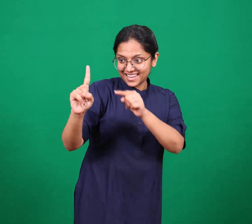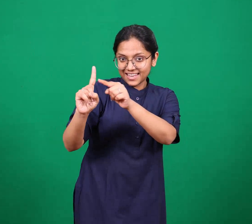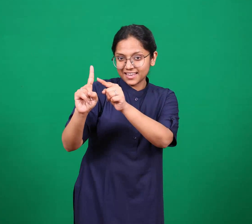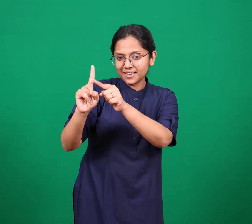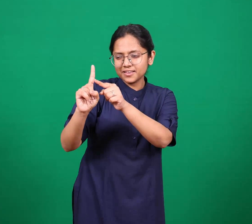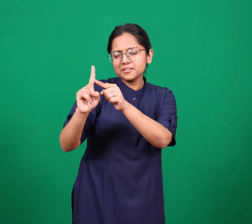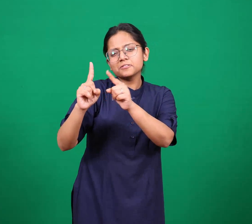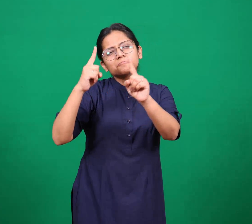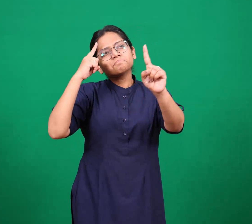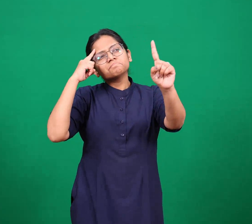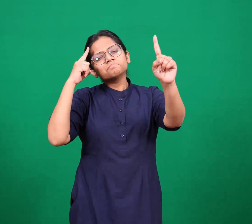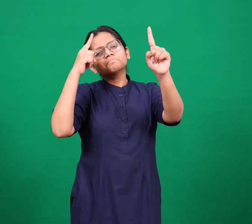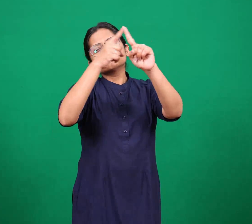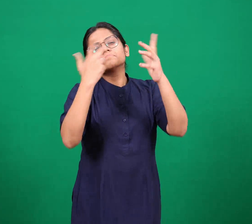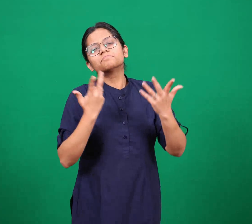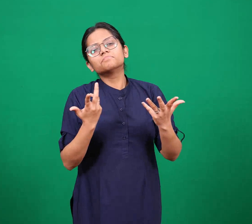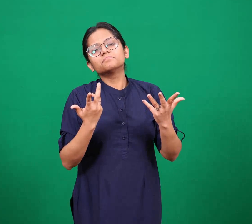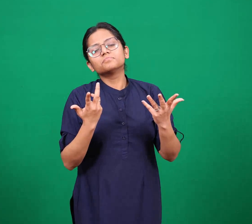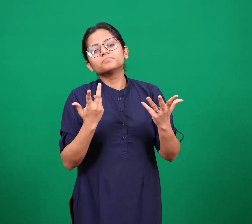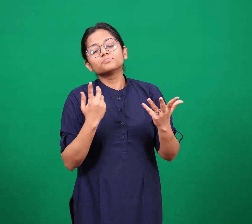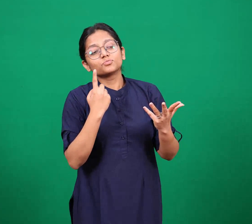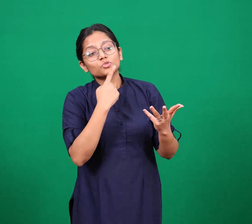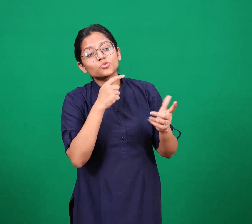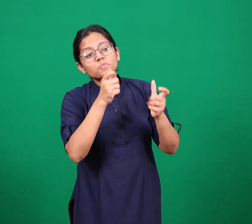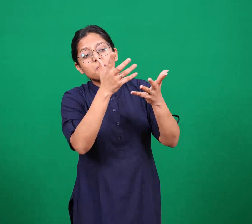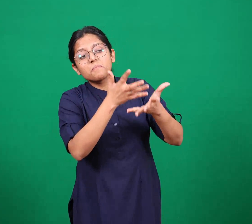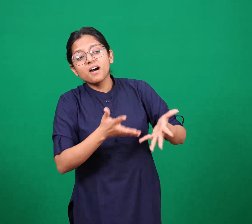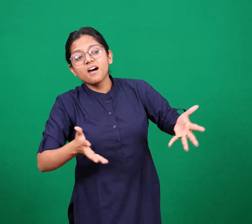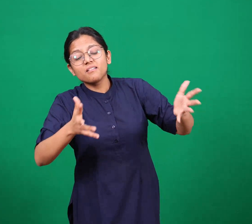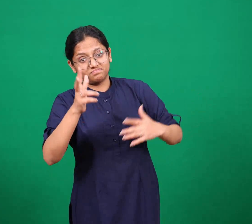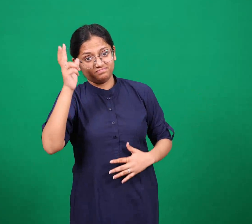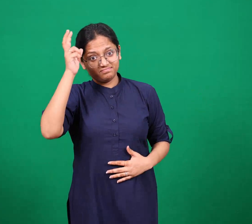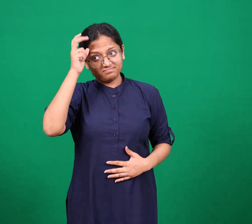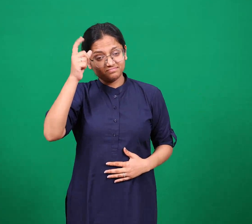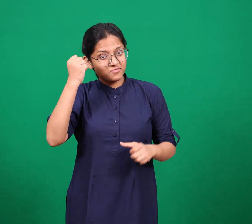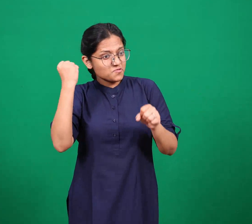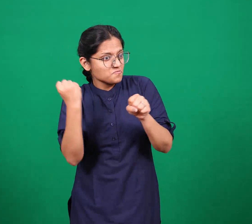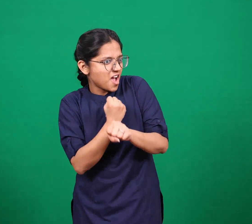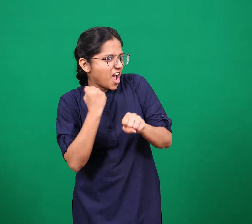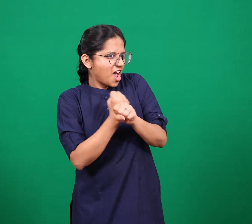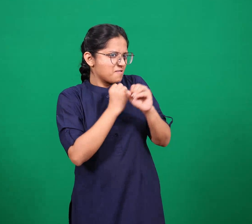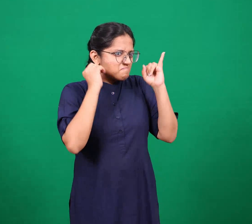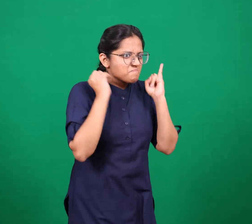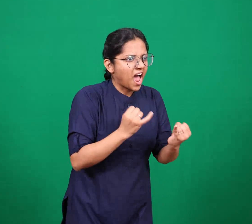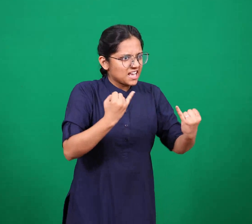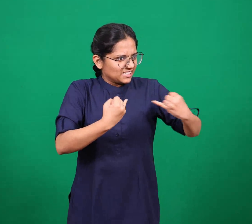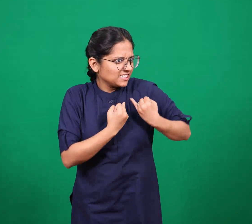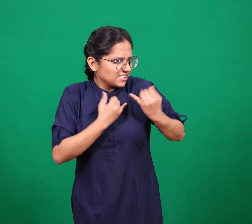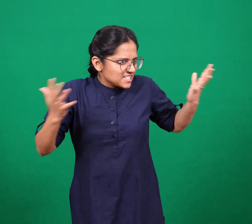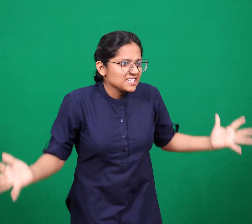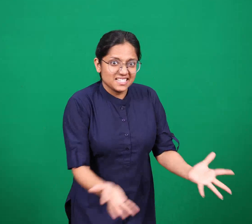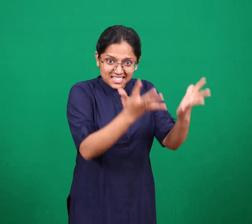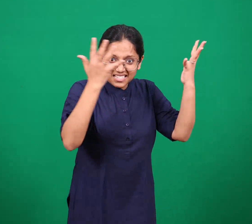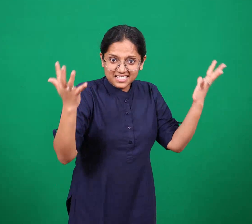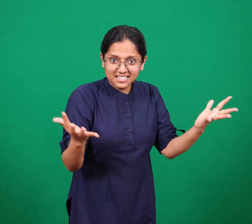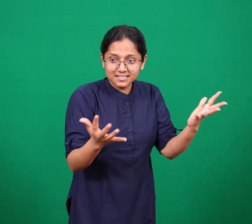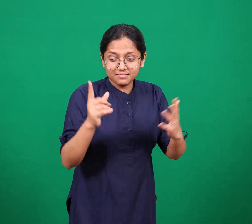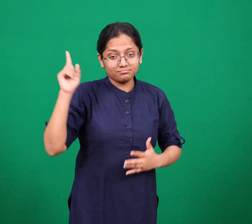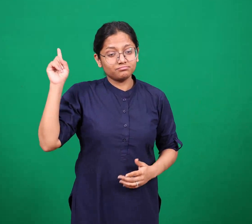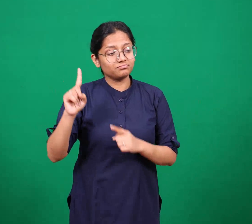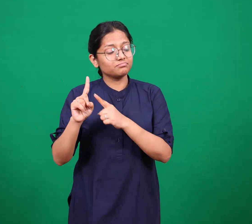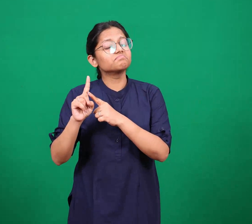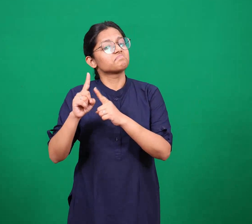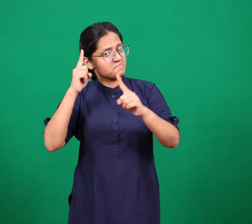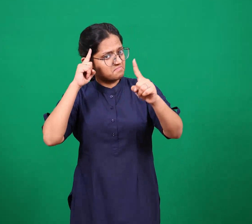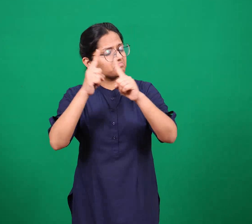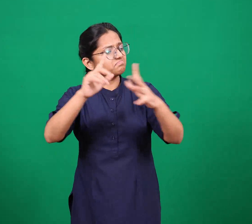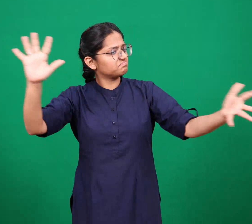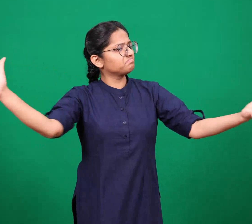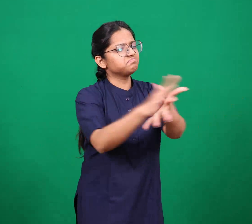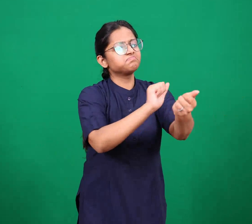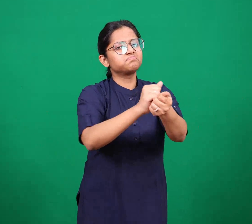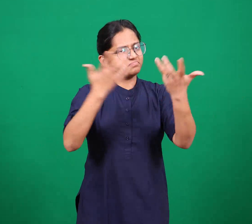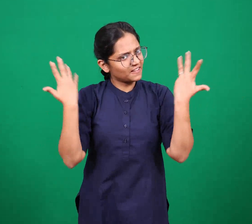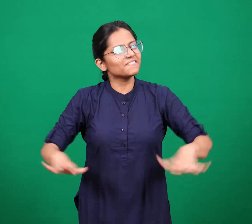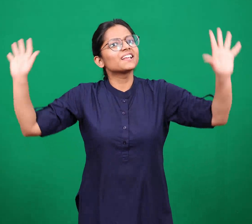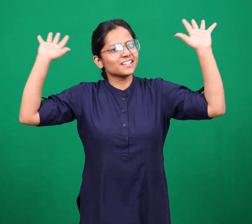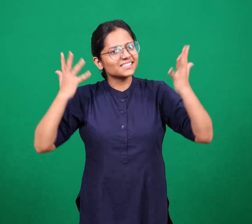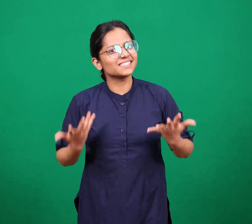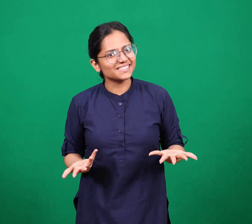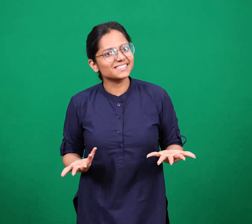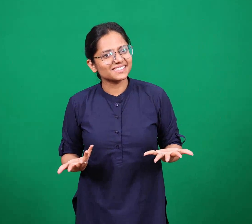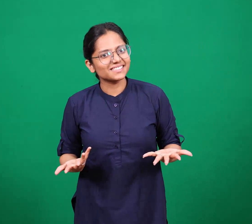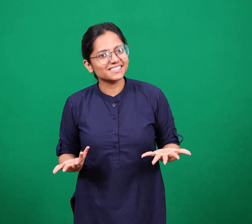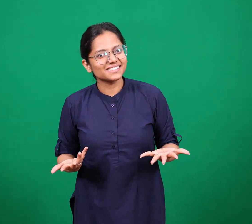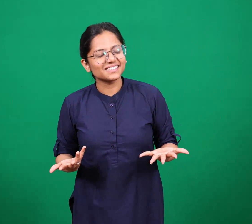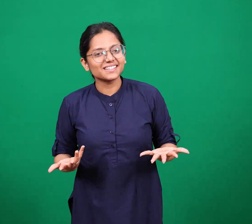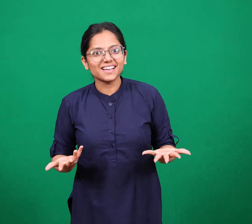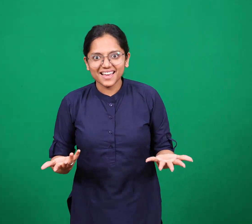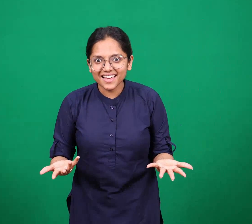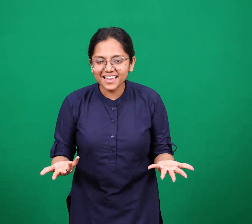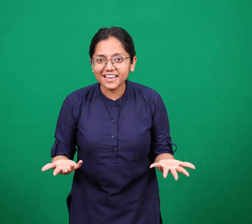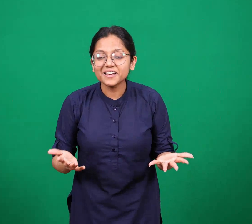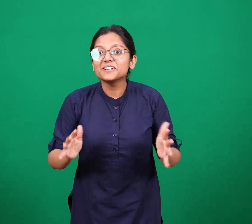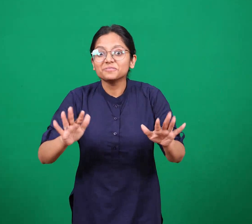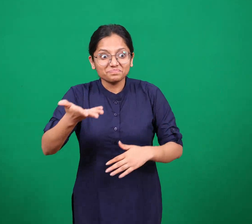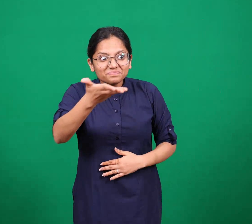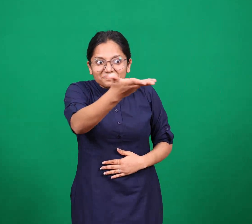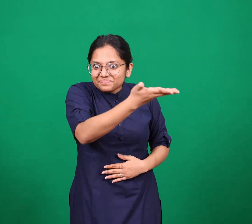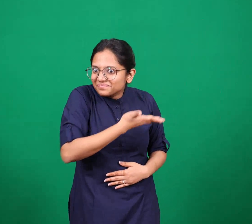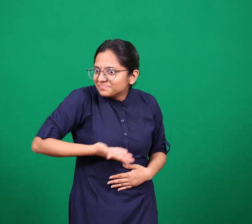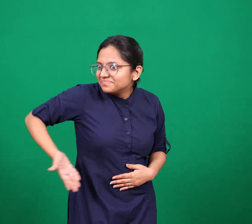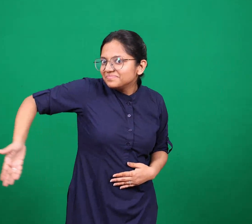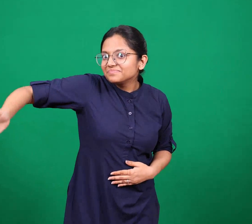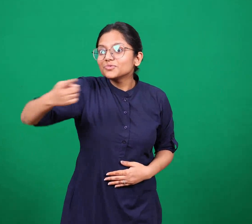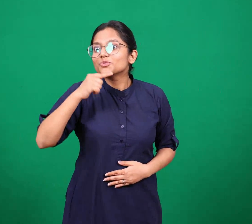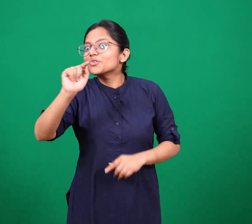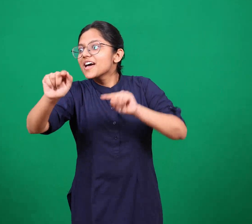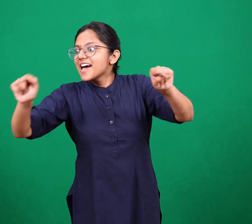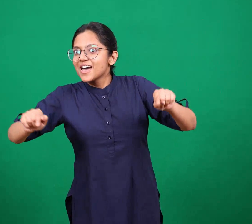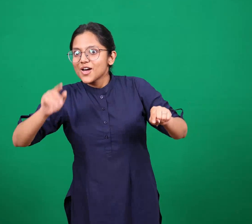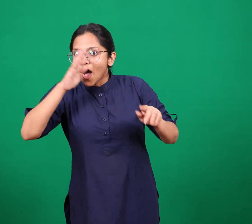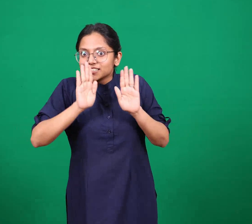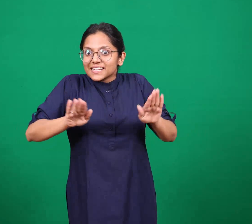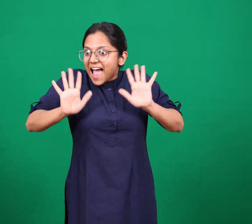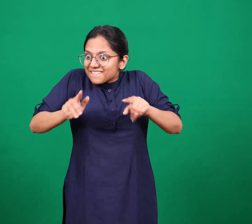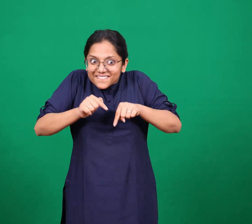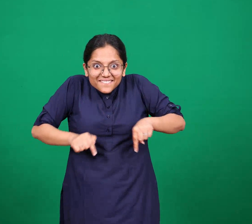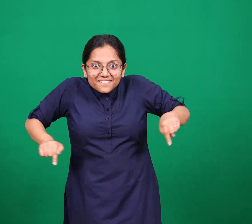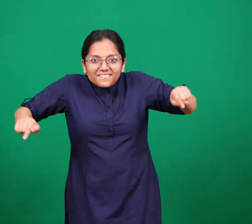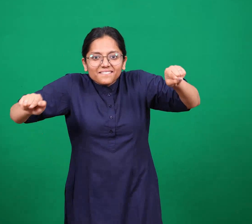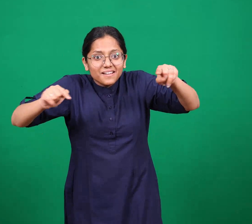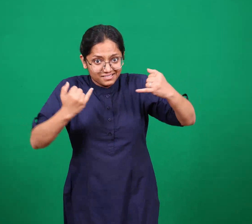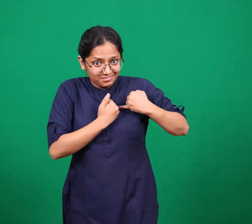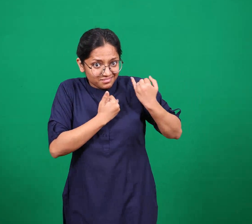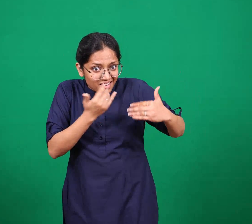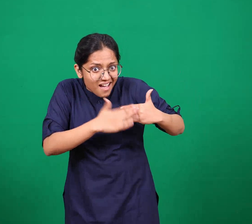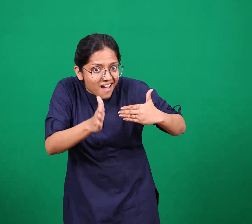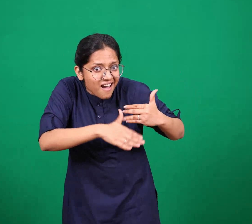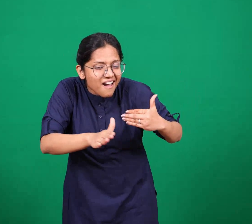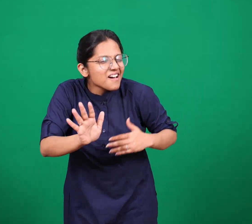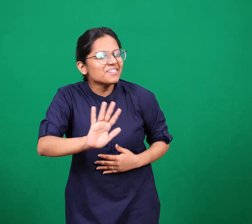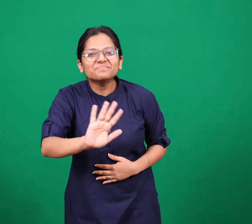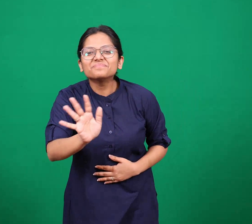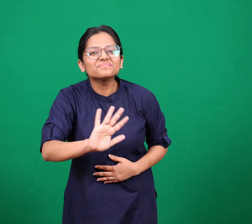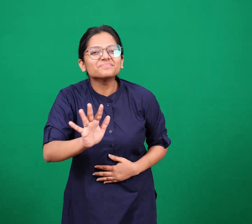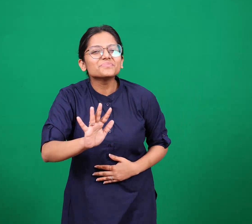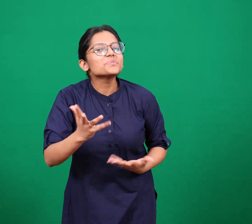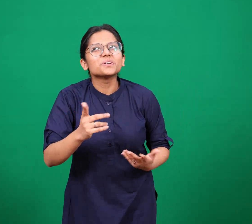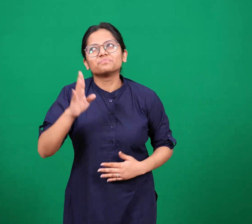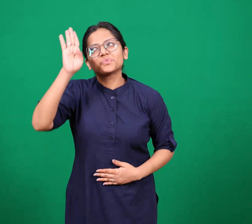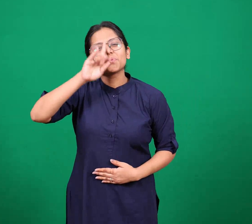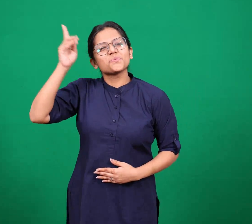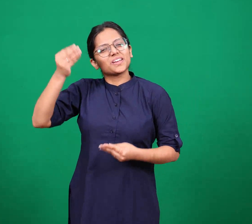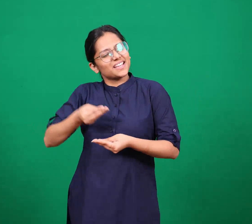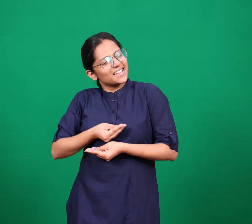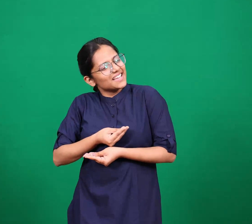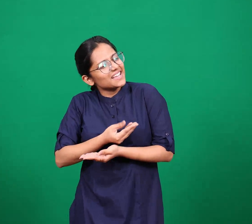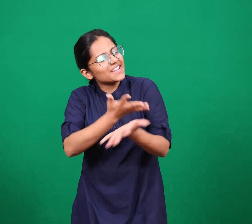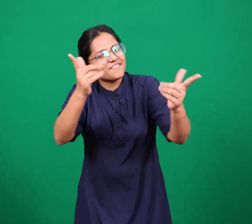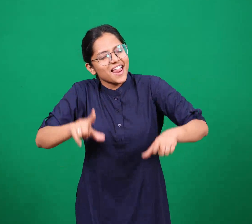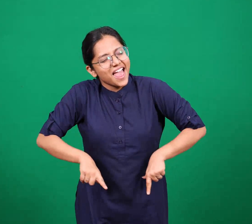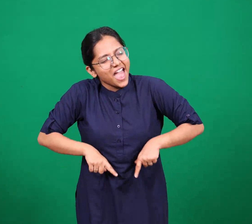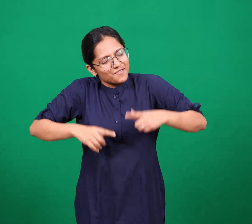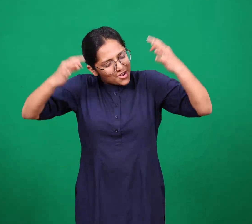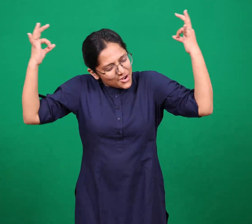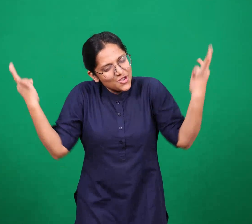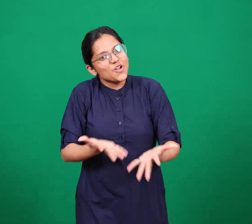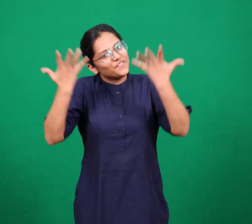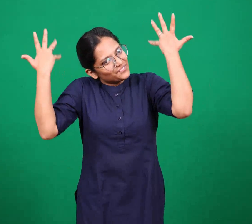Anyone born of God refuses to practice sin, because God's seed abides in him;